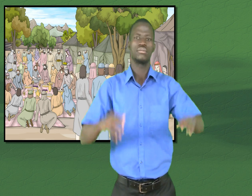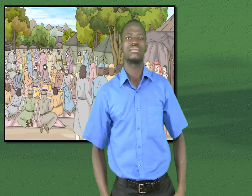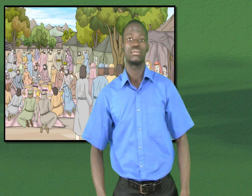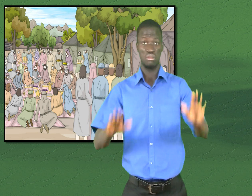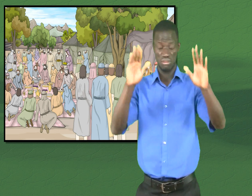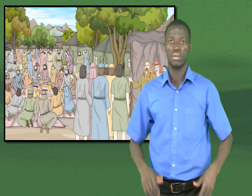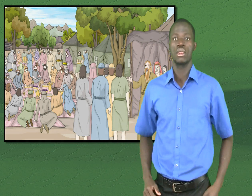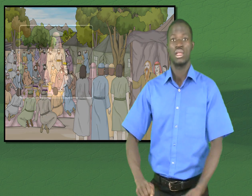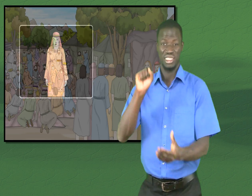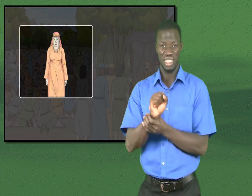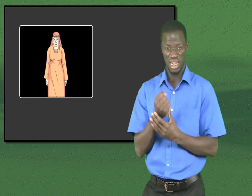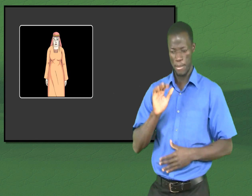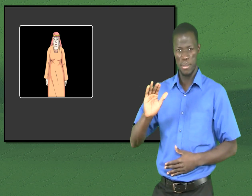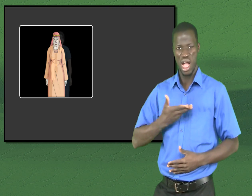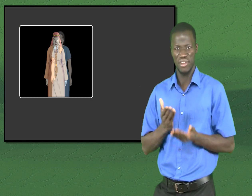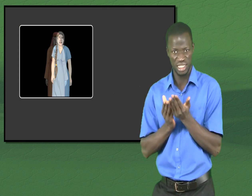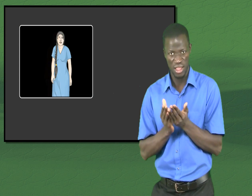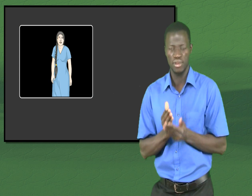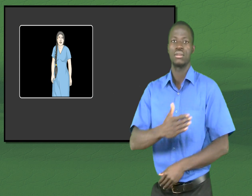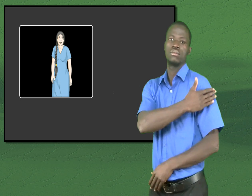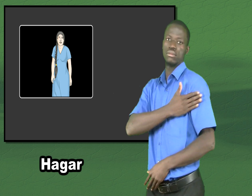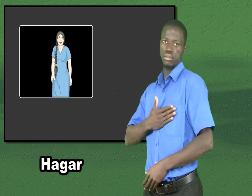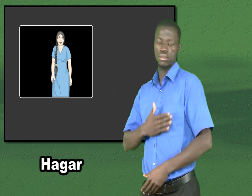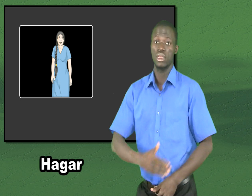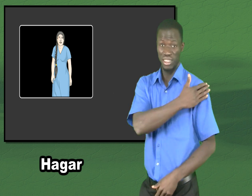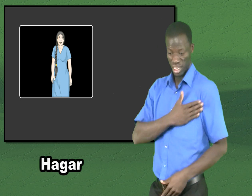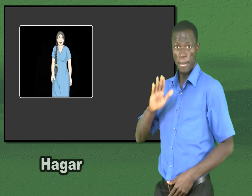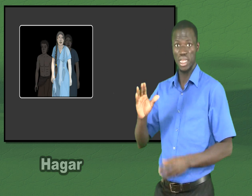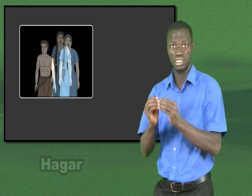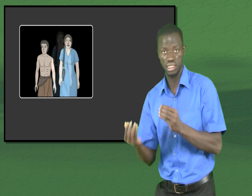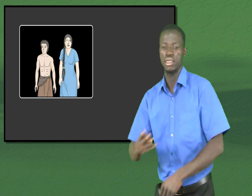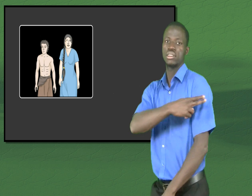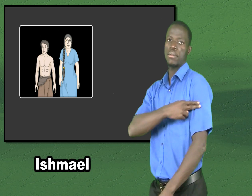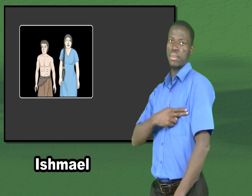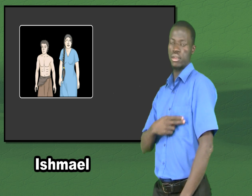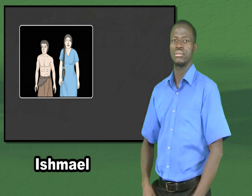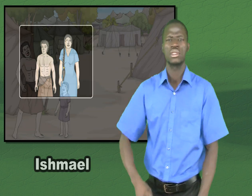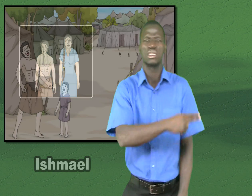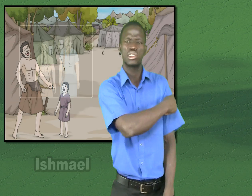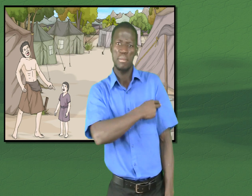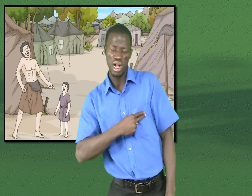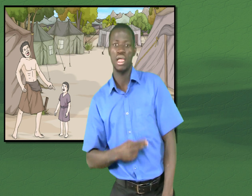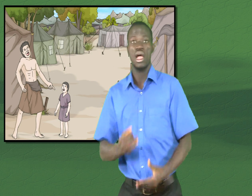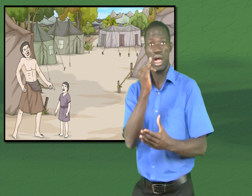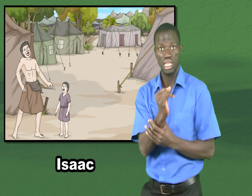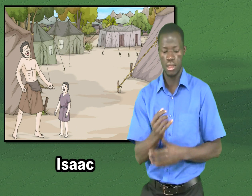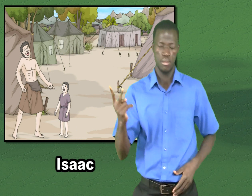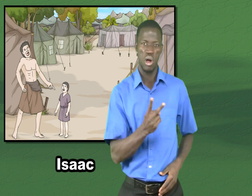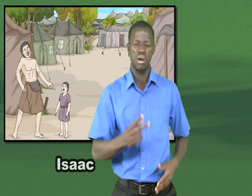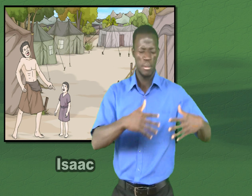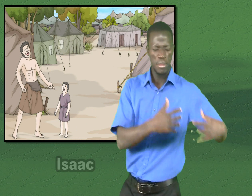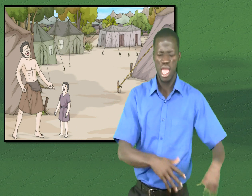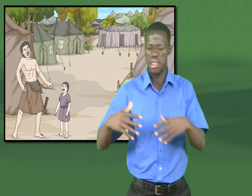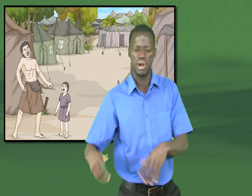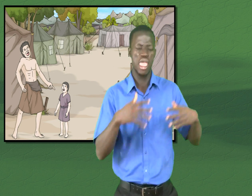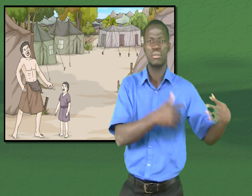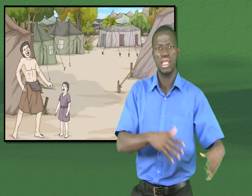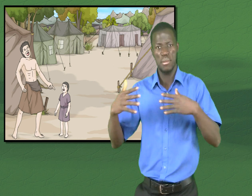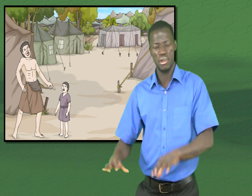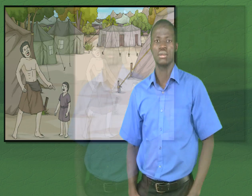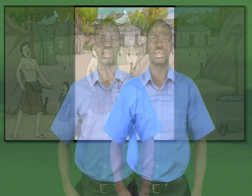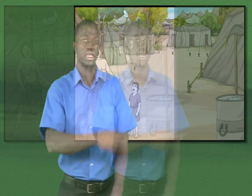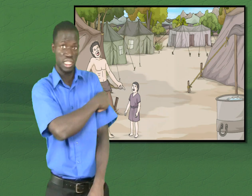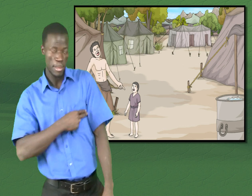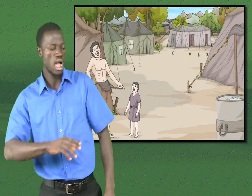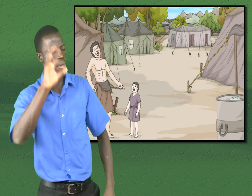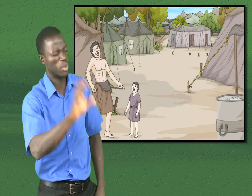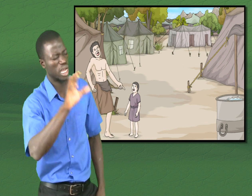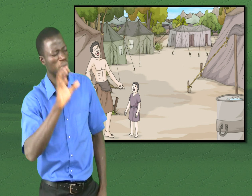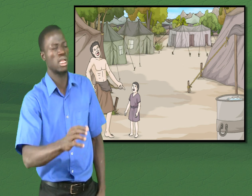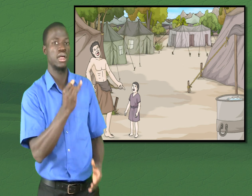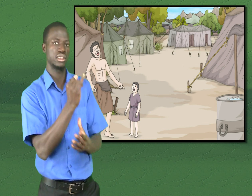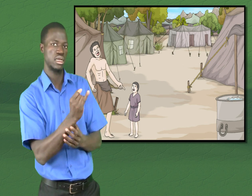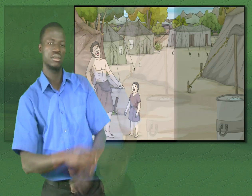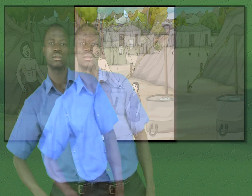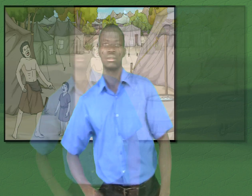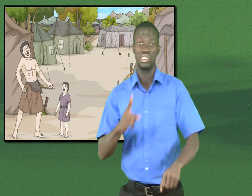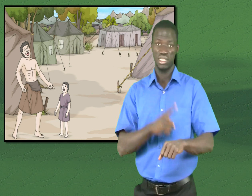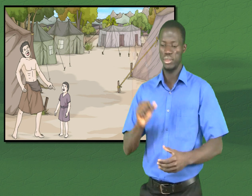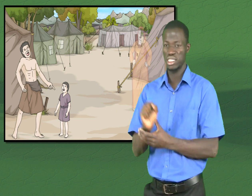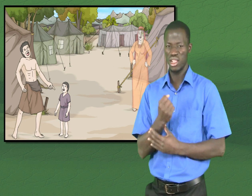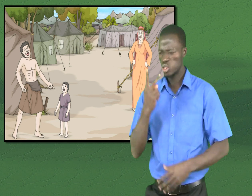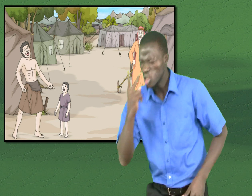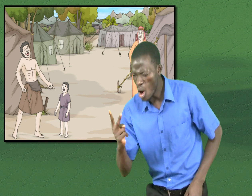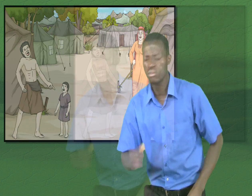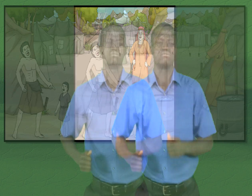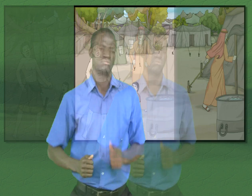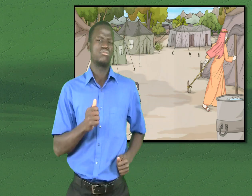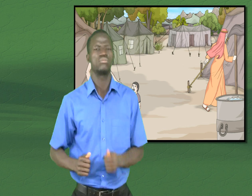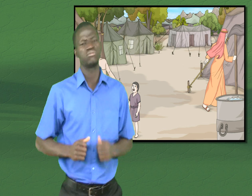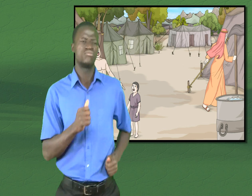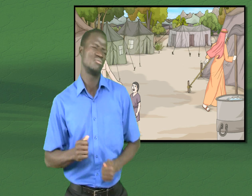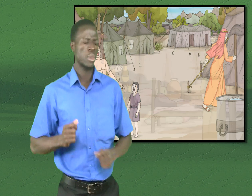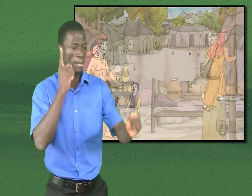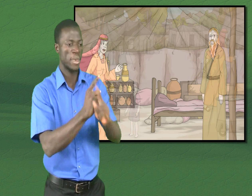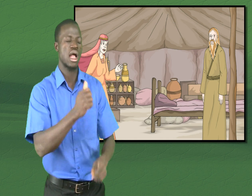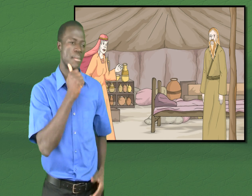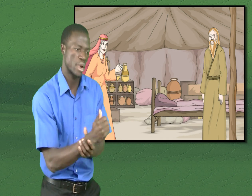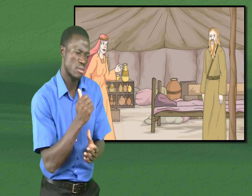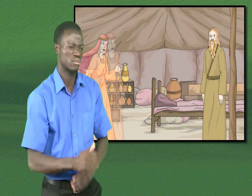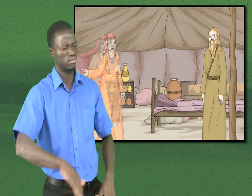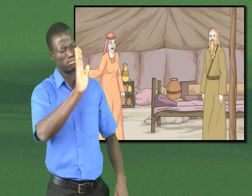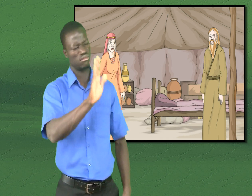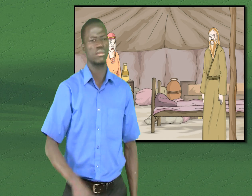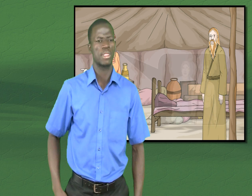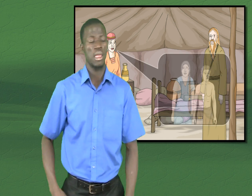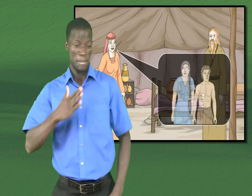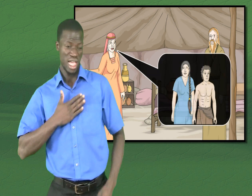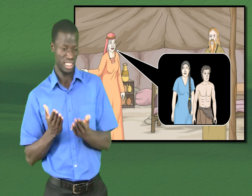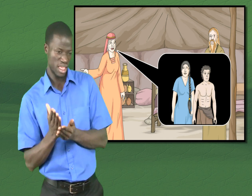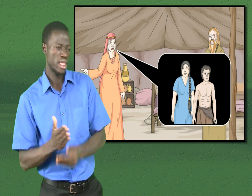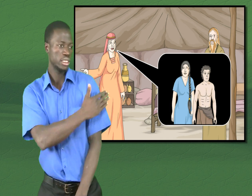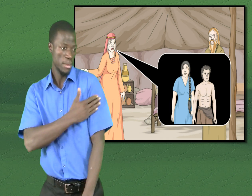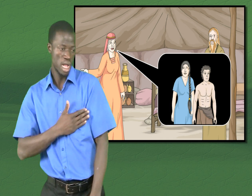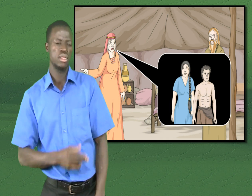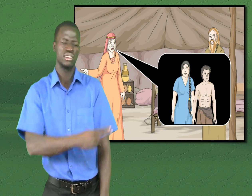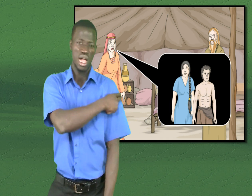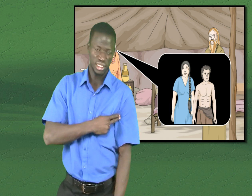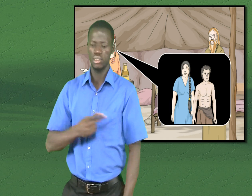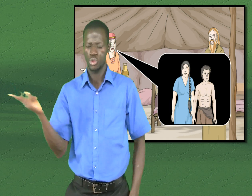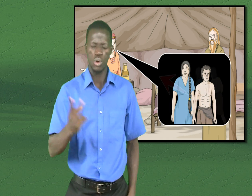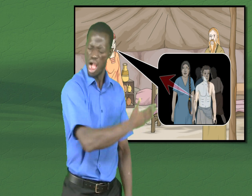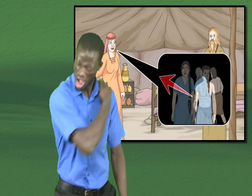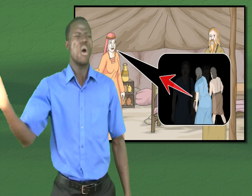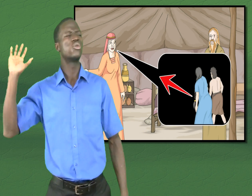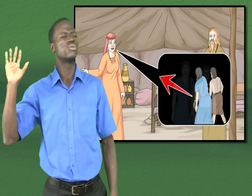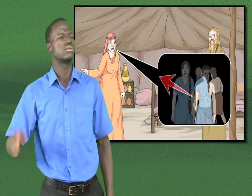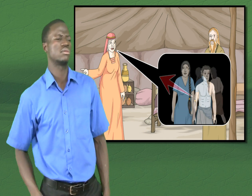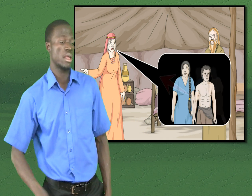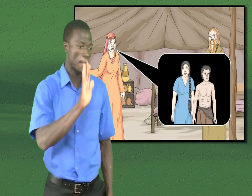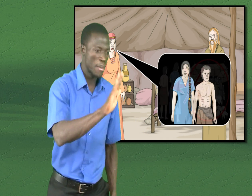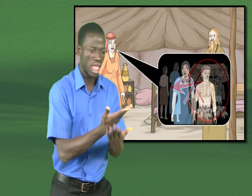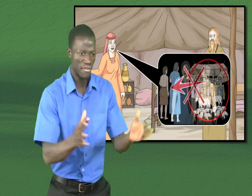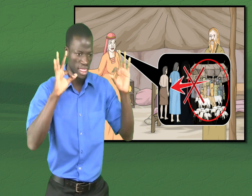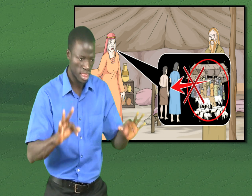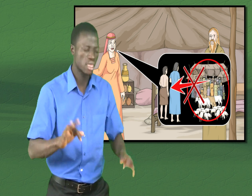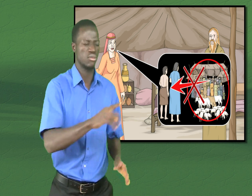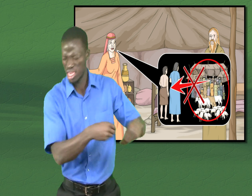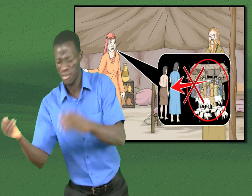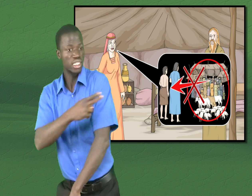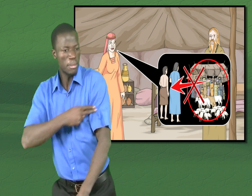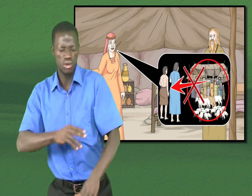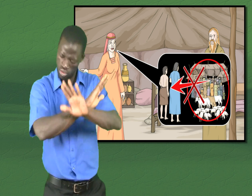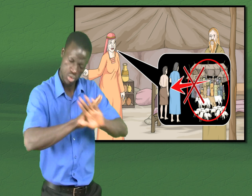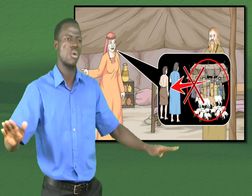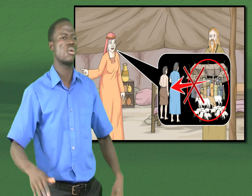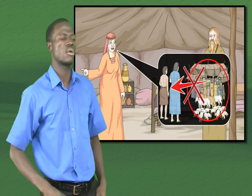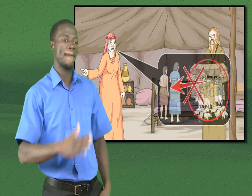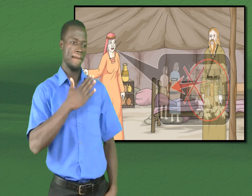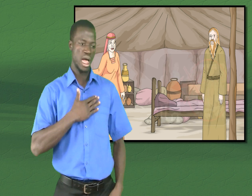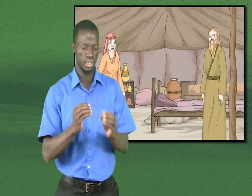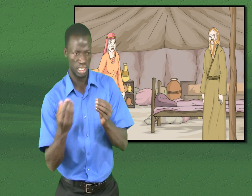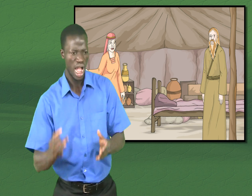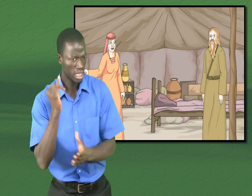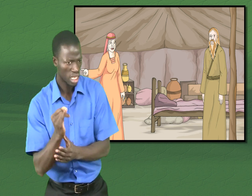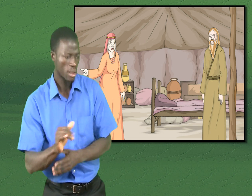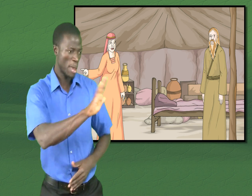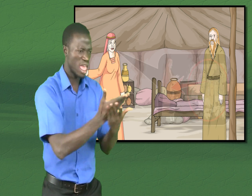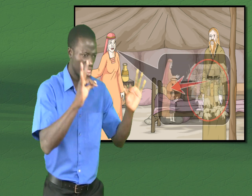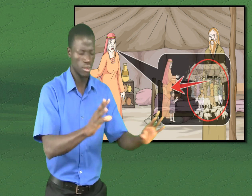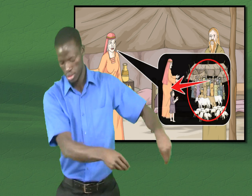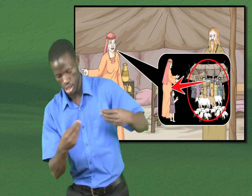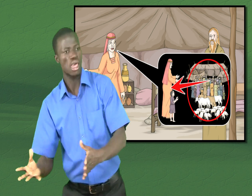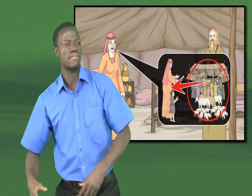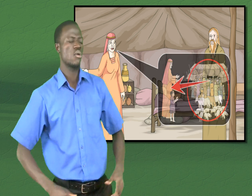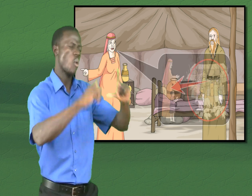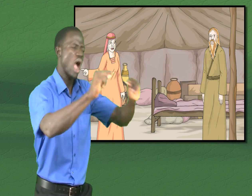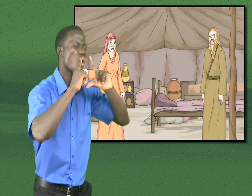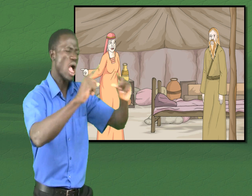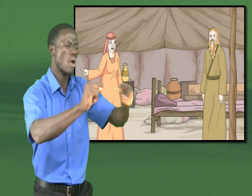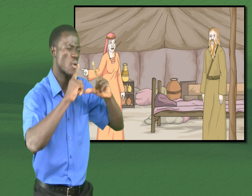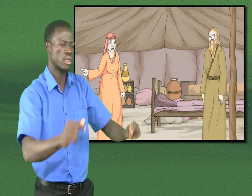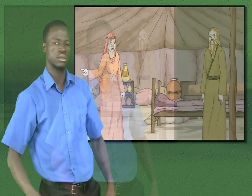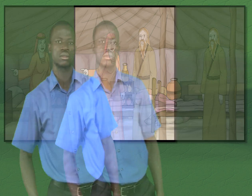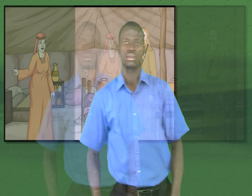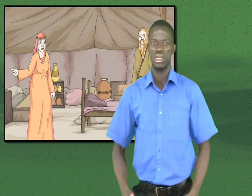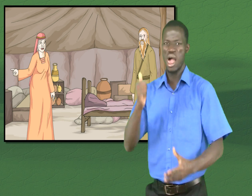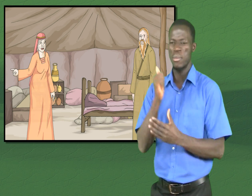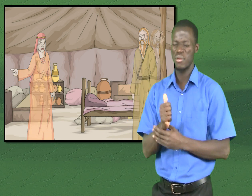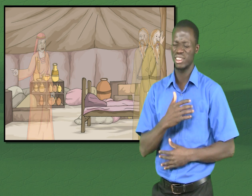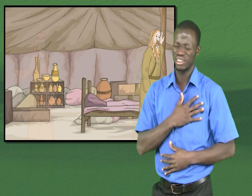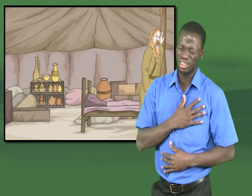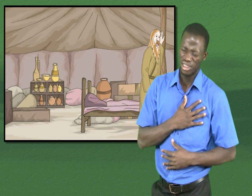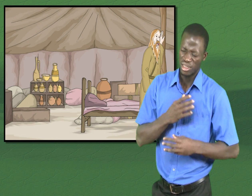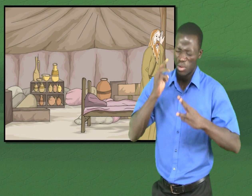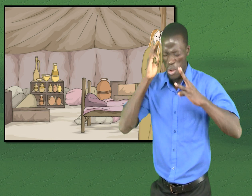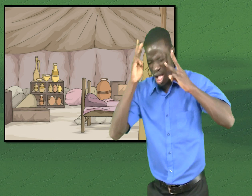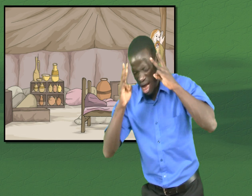But Sarah saw that the son whom Hagar the Egyptian had borne to Abraham was mocking her son, and she said to Abraham, “Expel the slave woman and her son, for the slave woman’s son will never share in the inheritance with my son Isaac!”